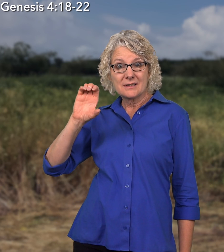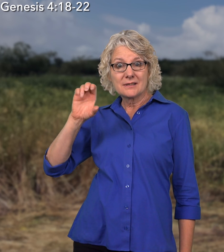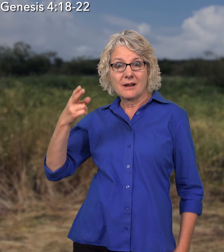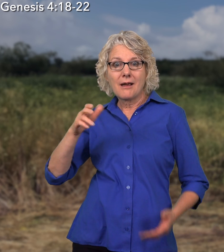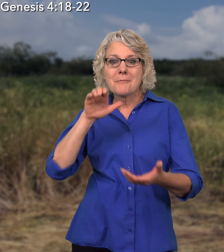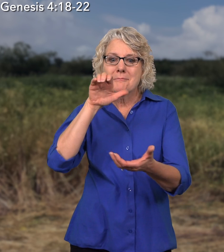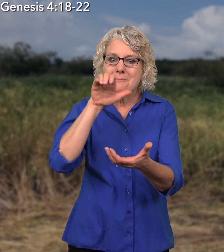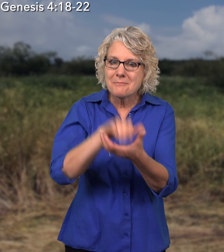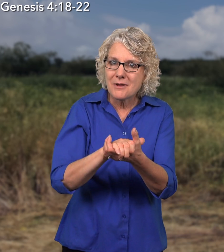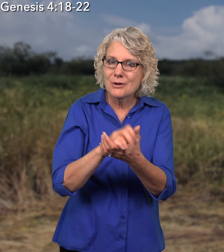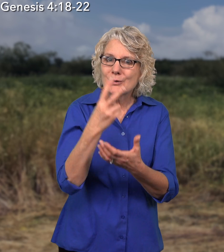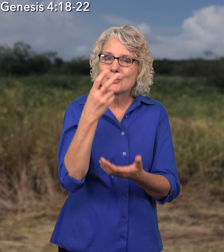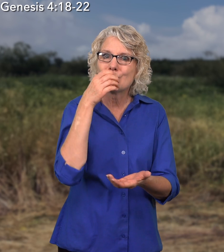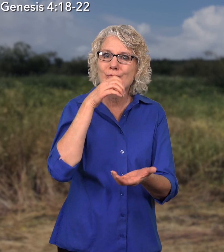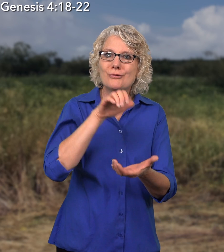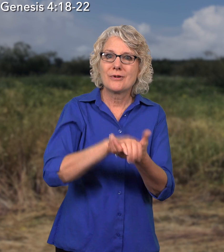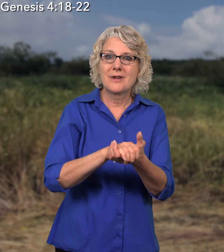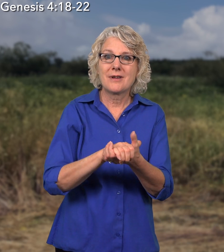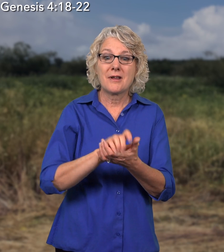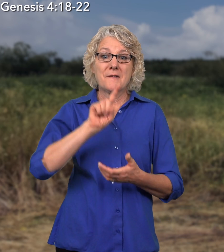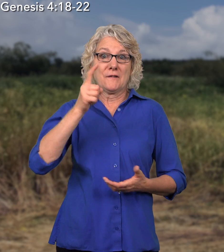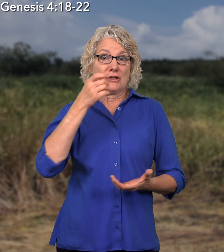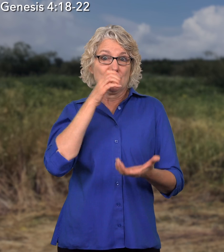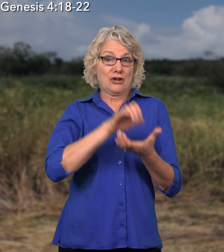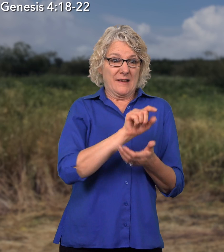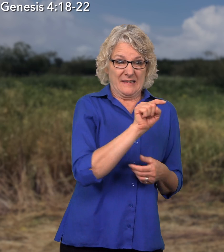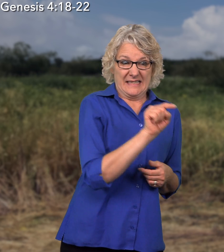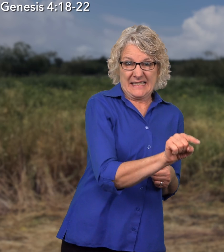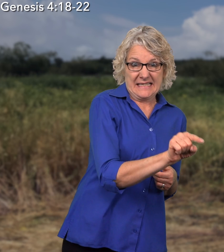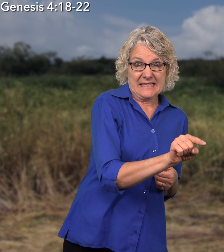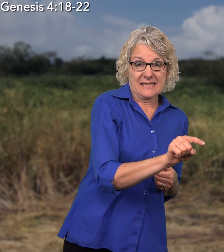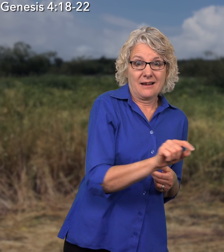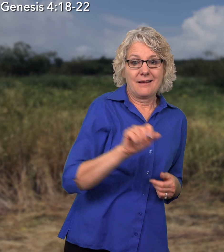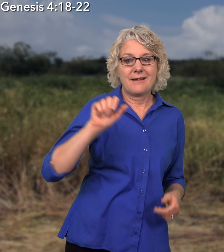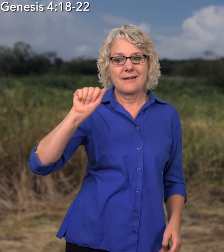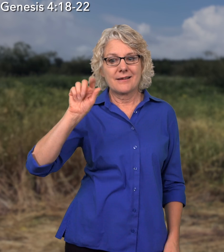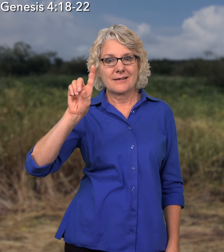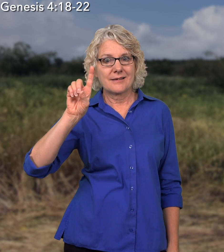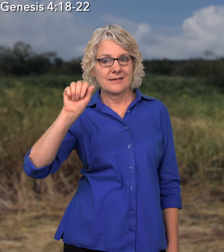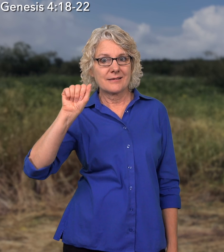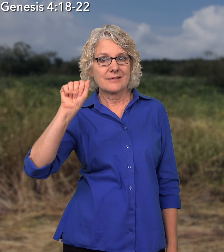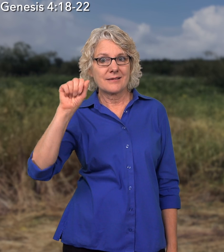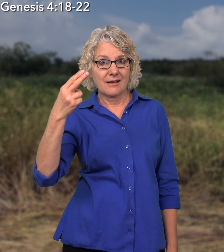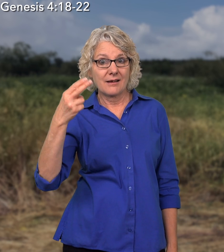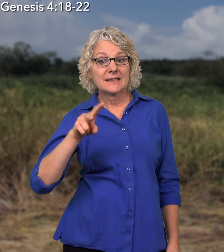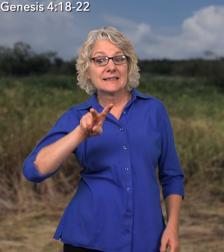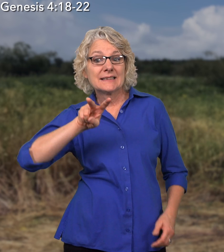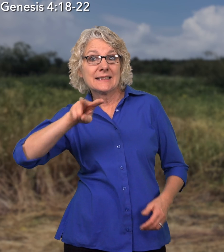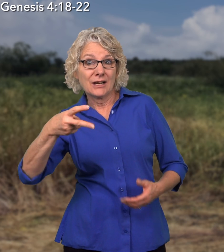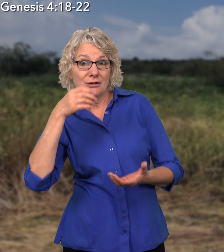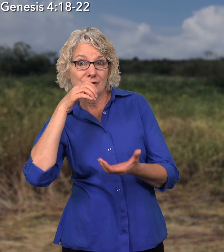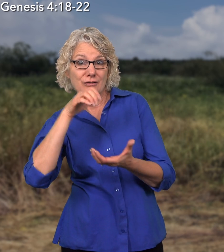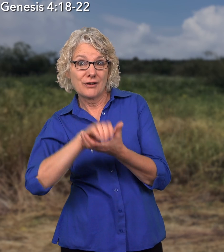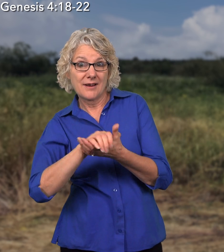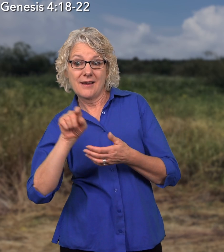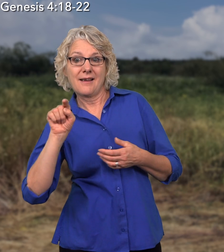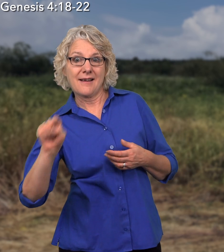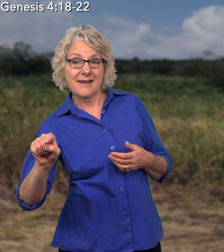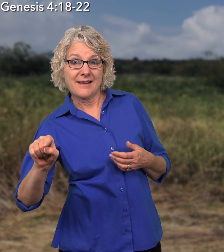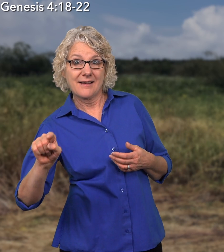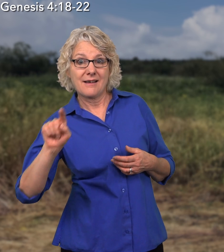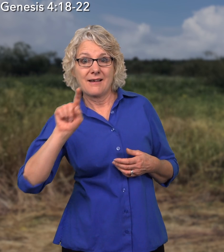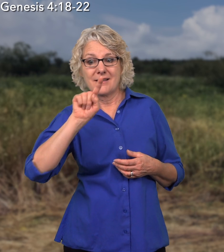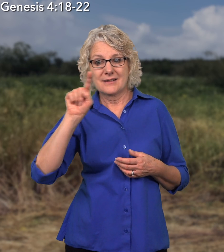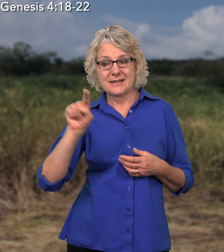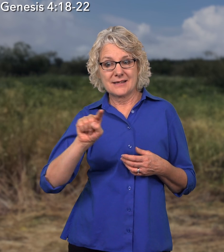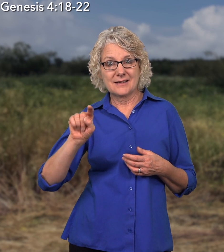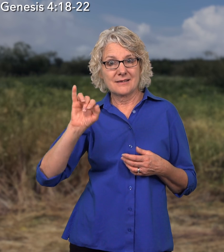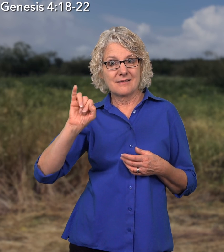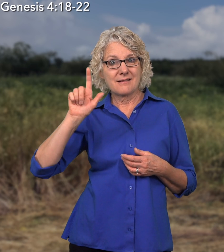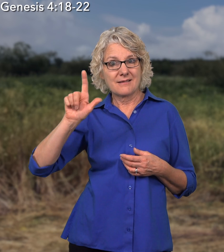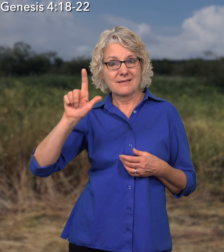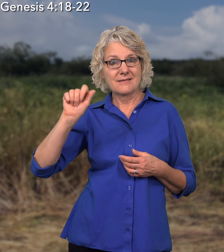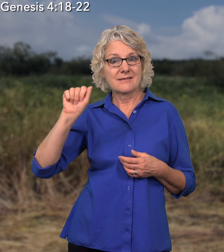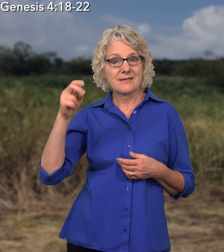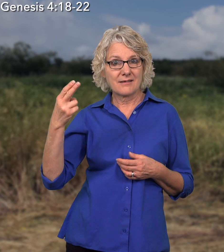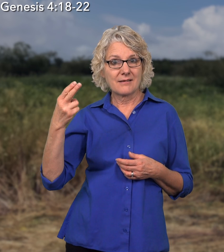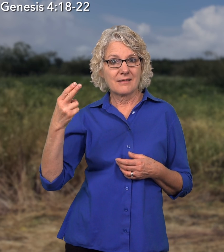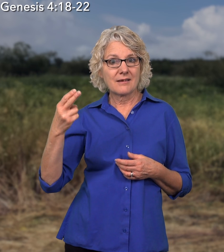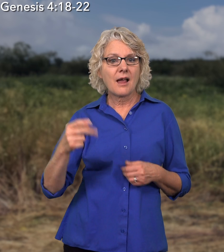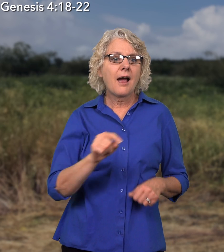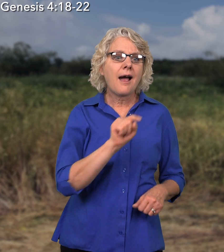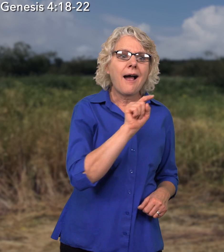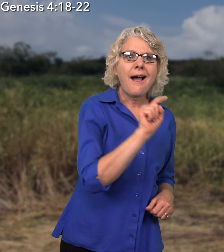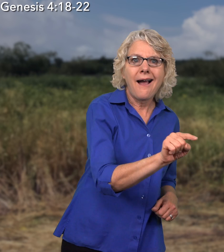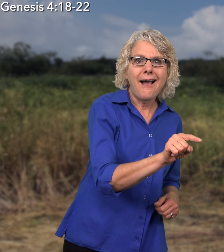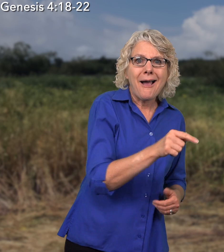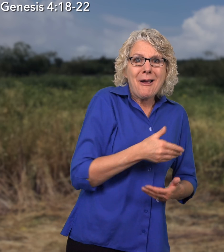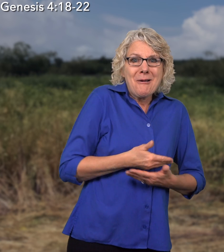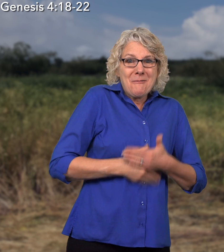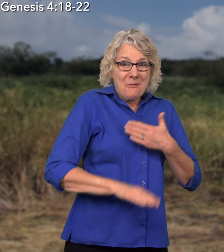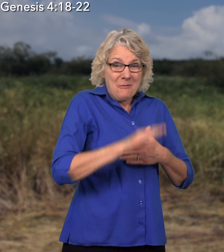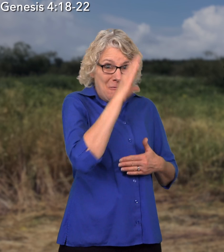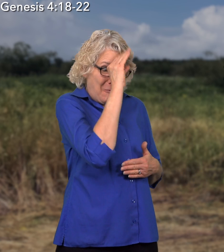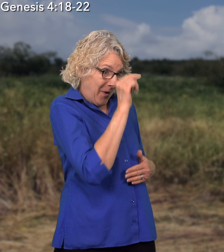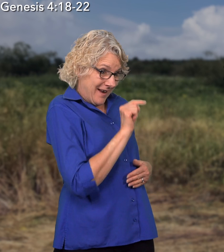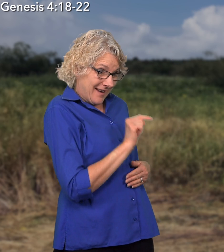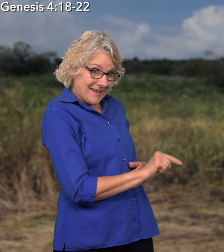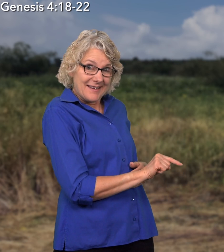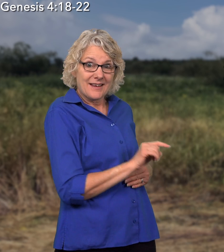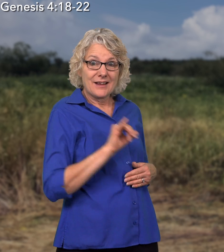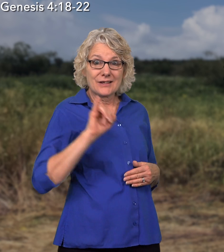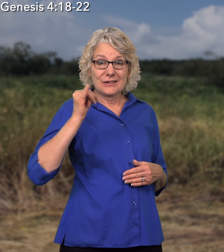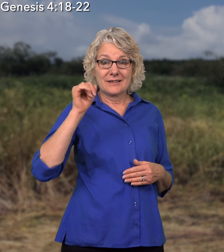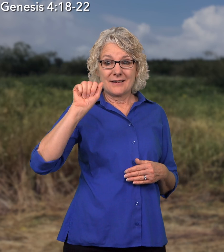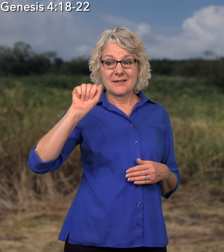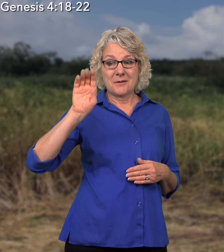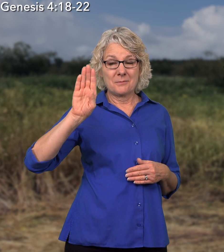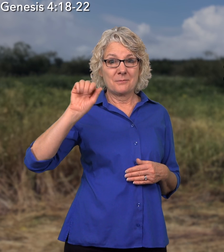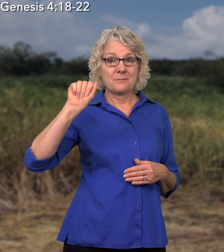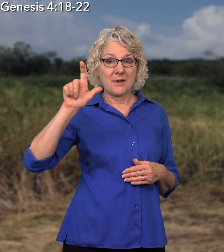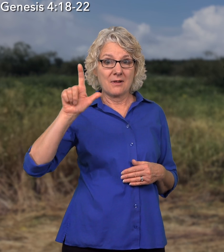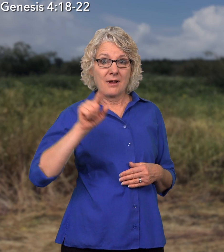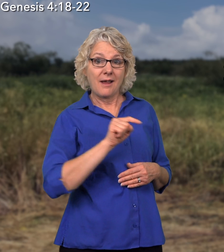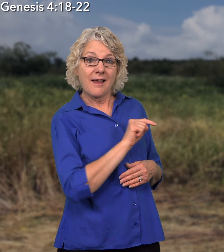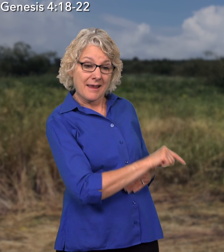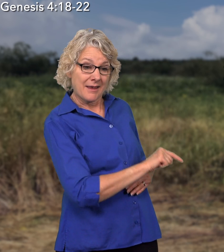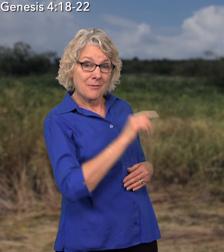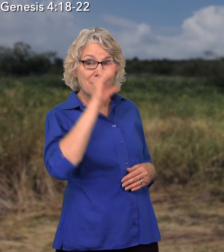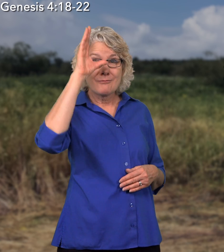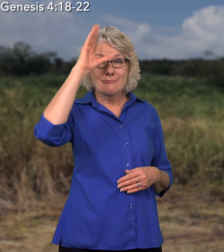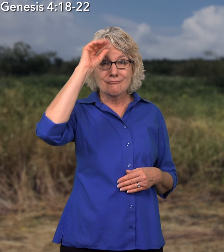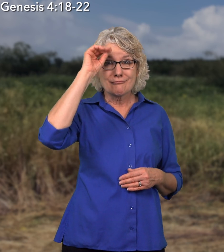And Lamech married two women, one named Adah and the other Zillah.